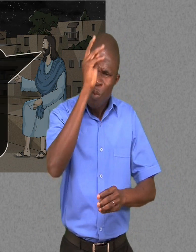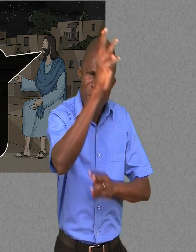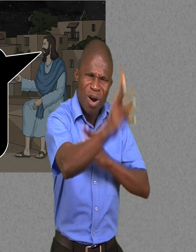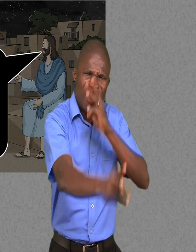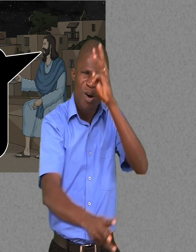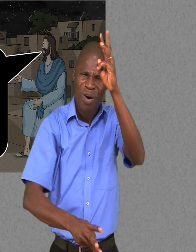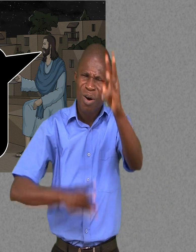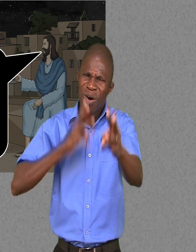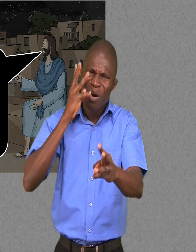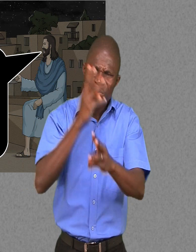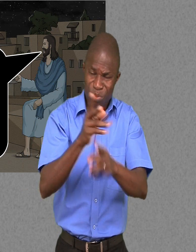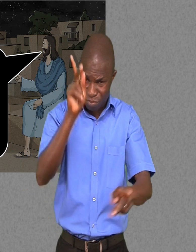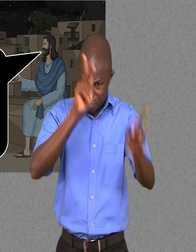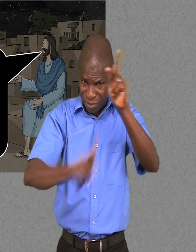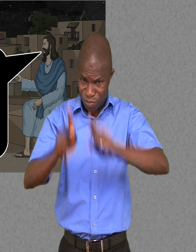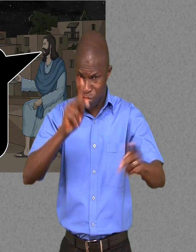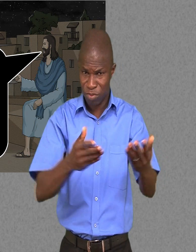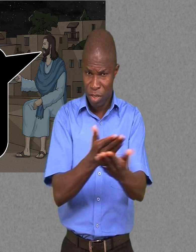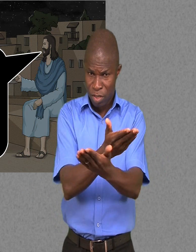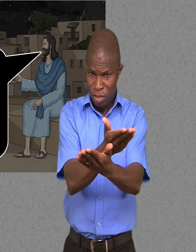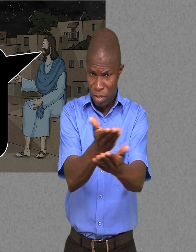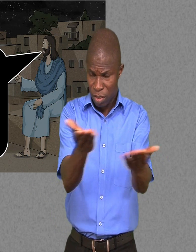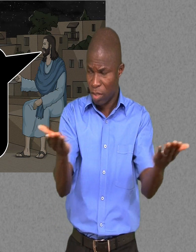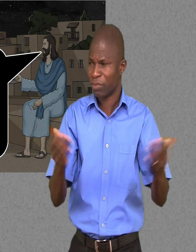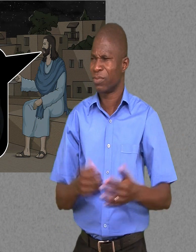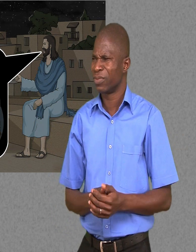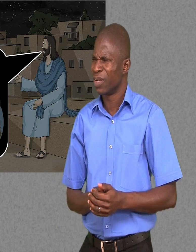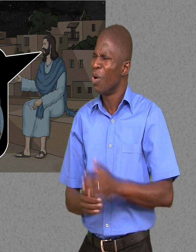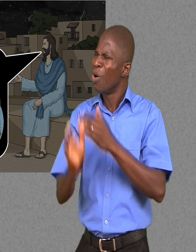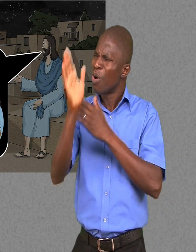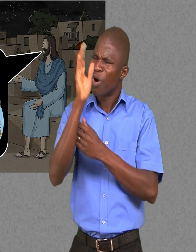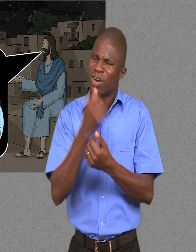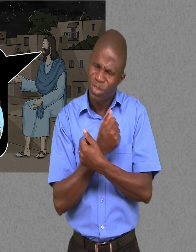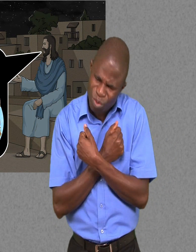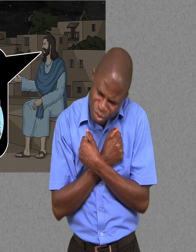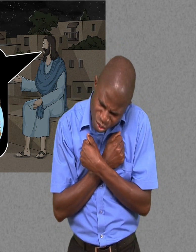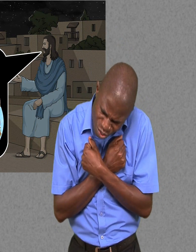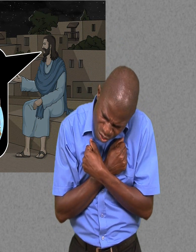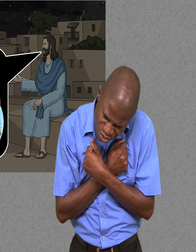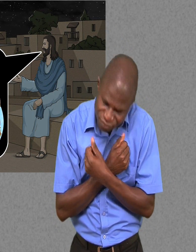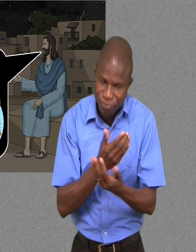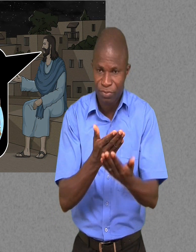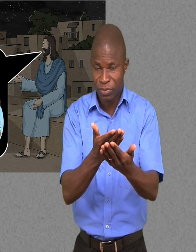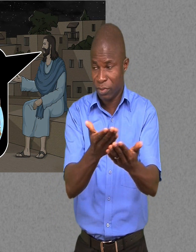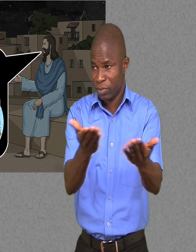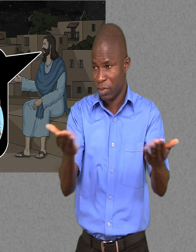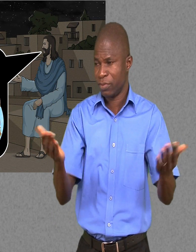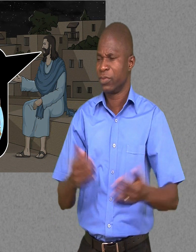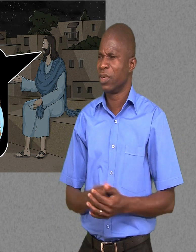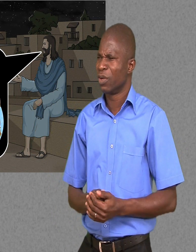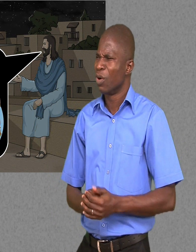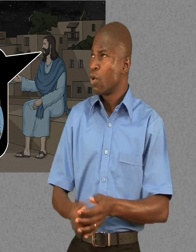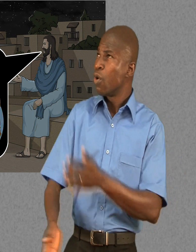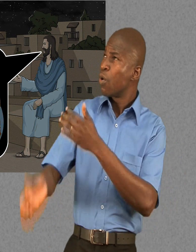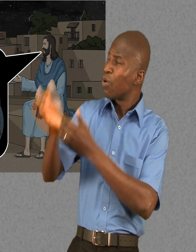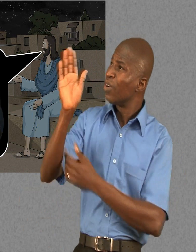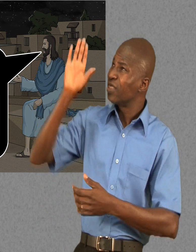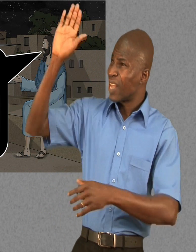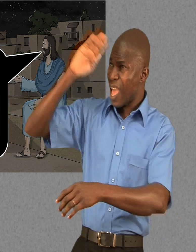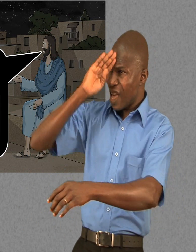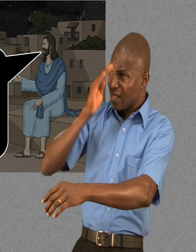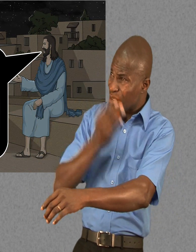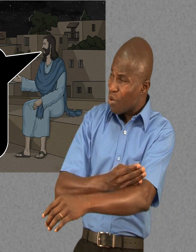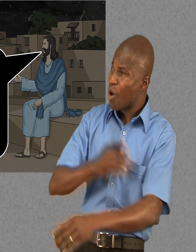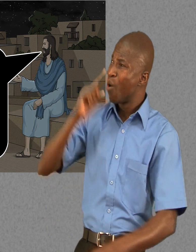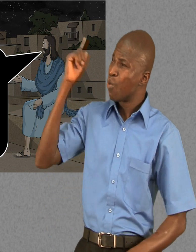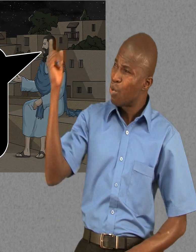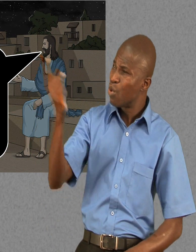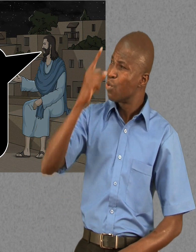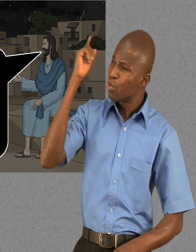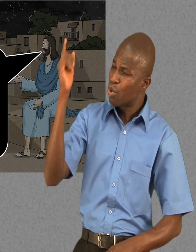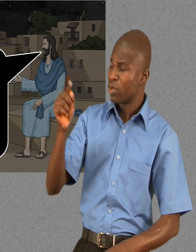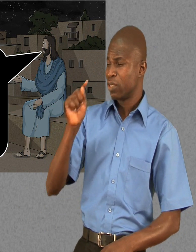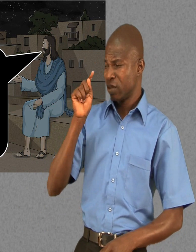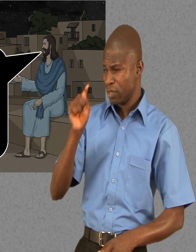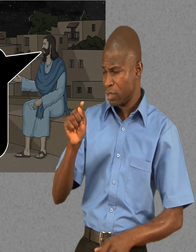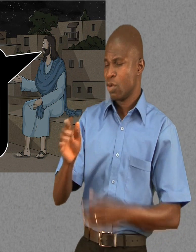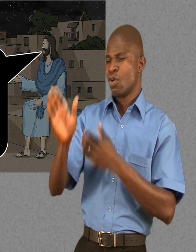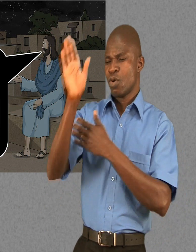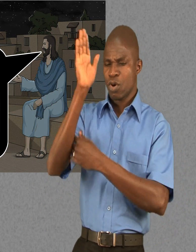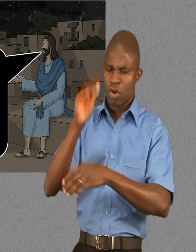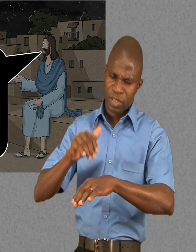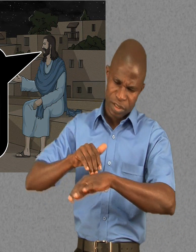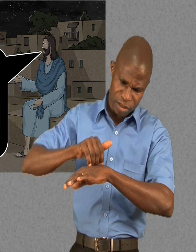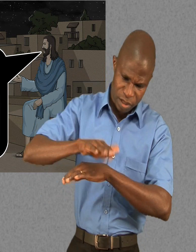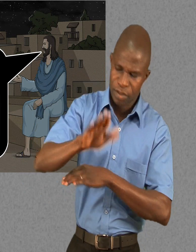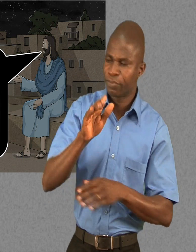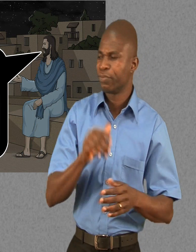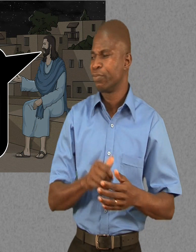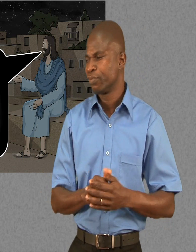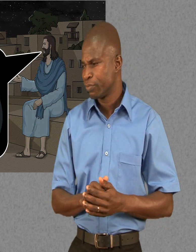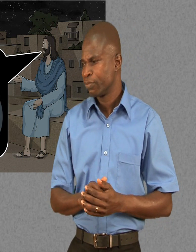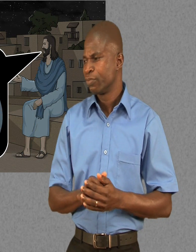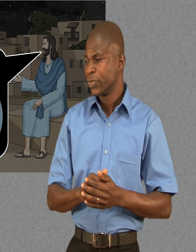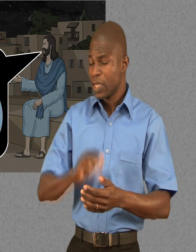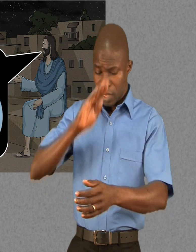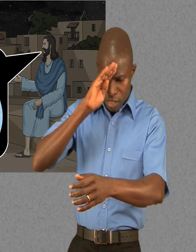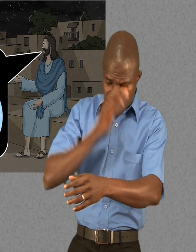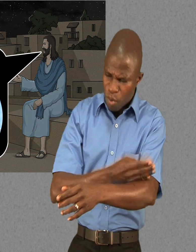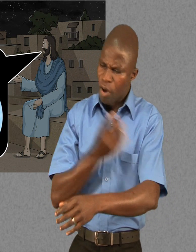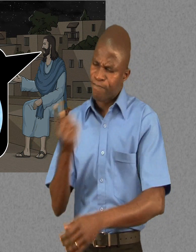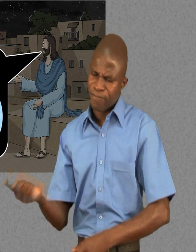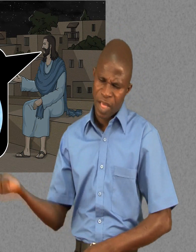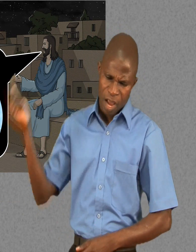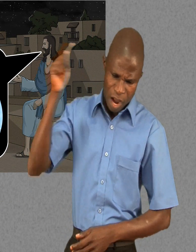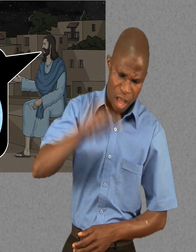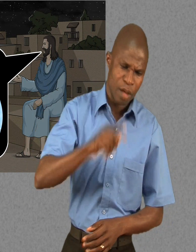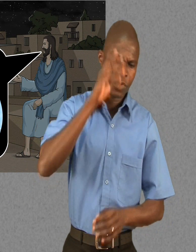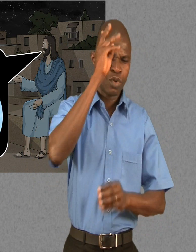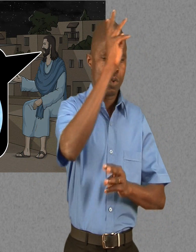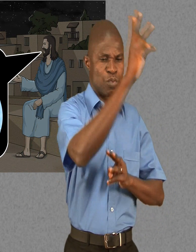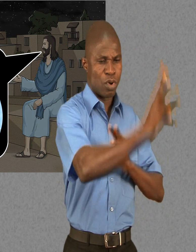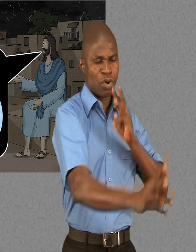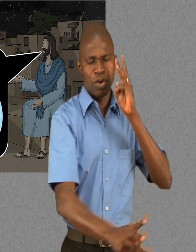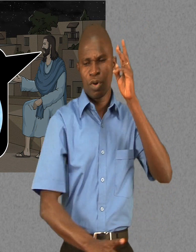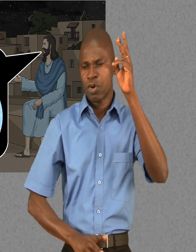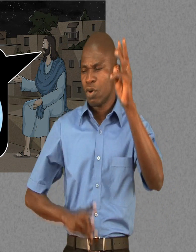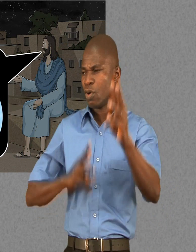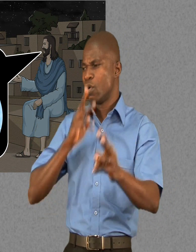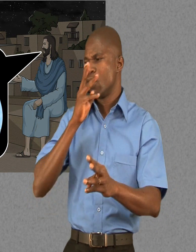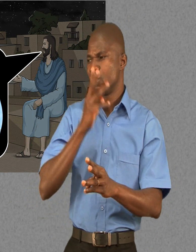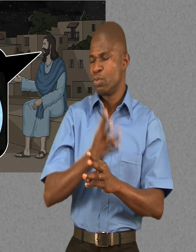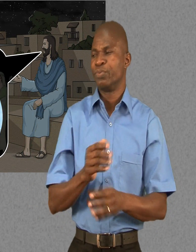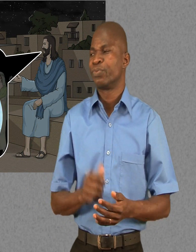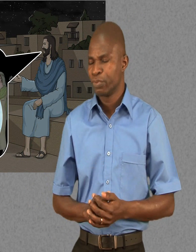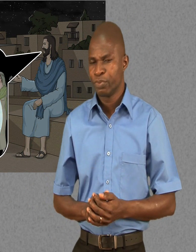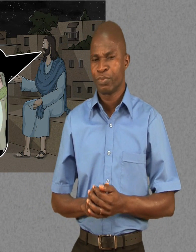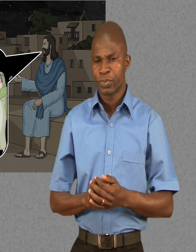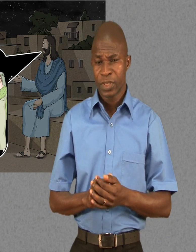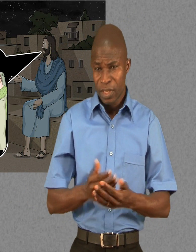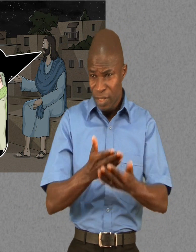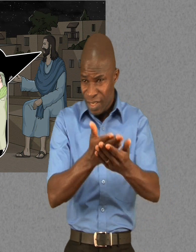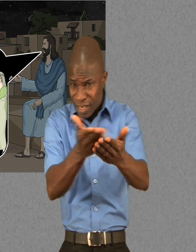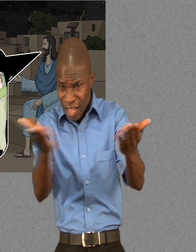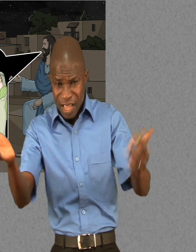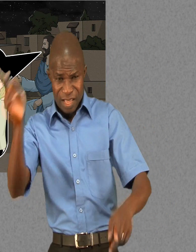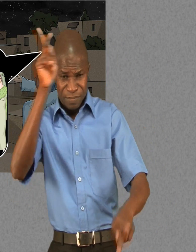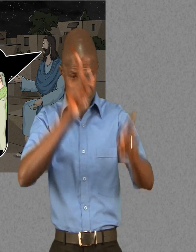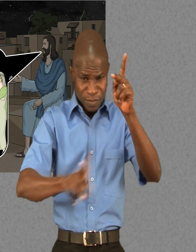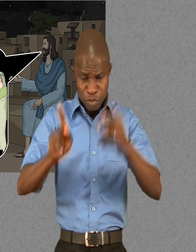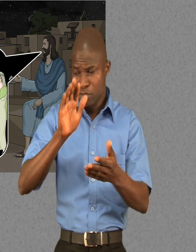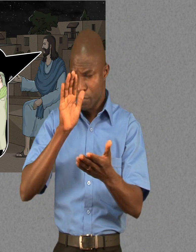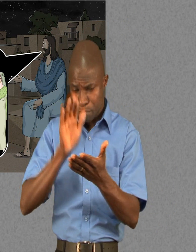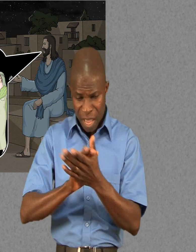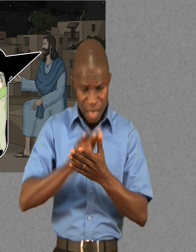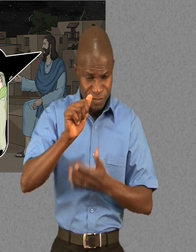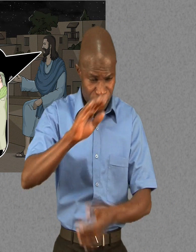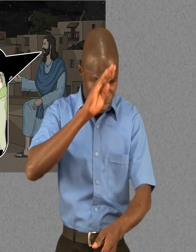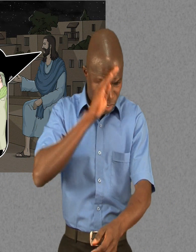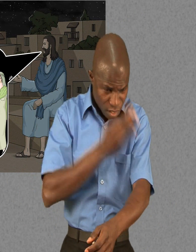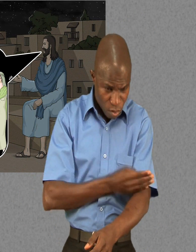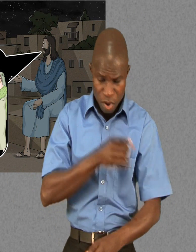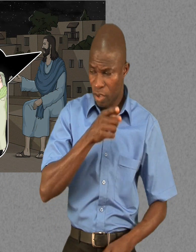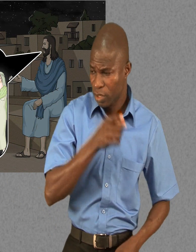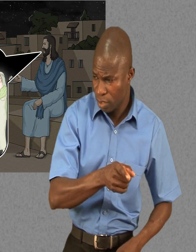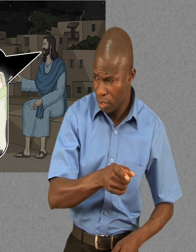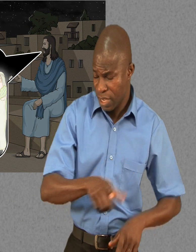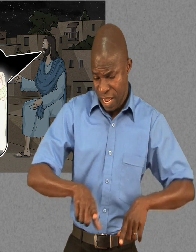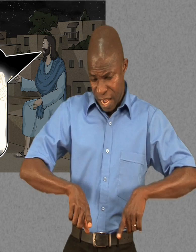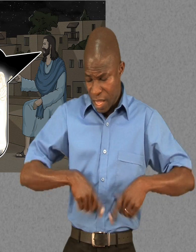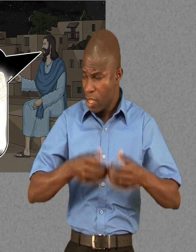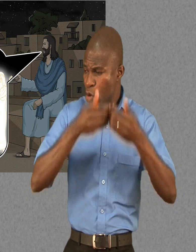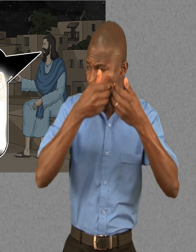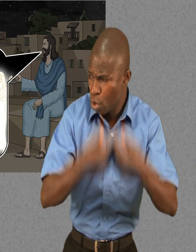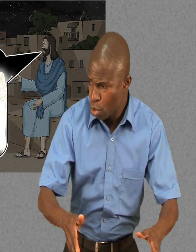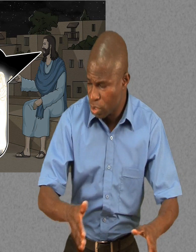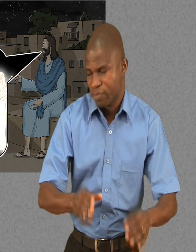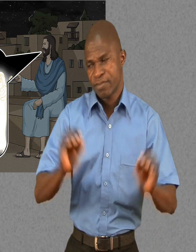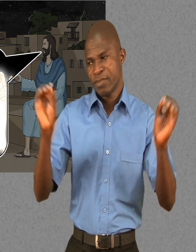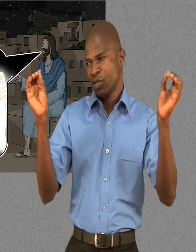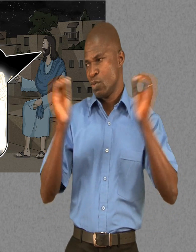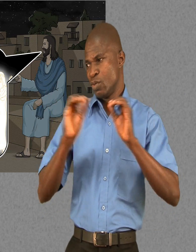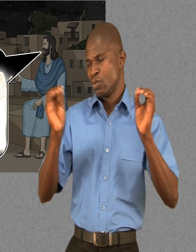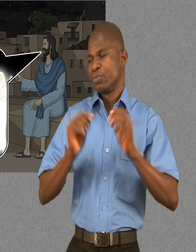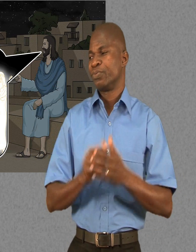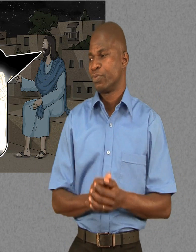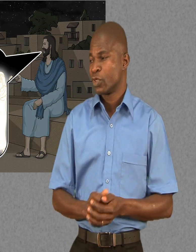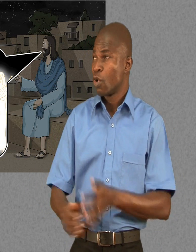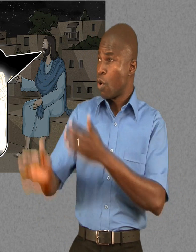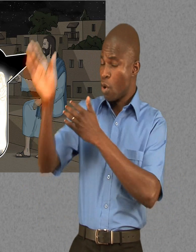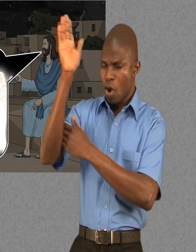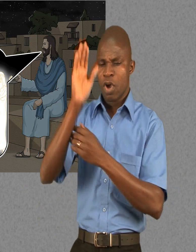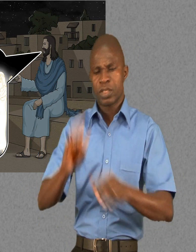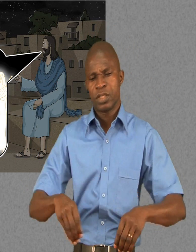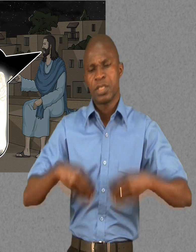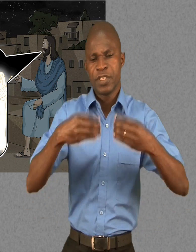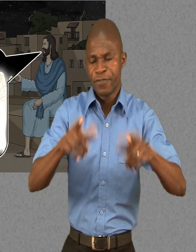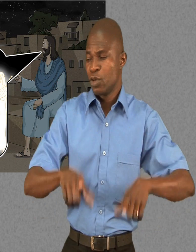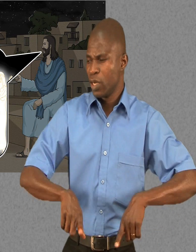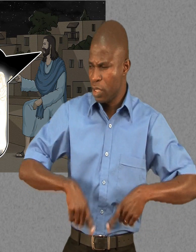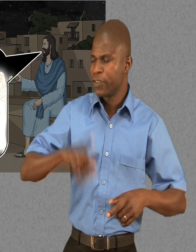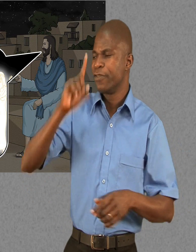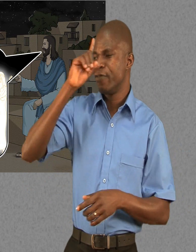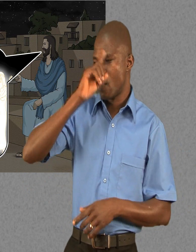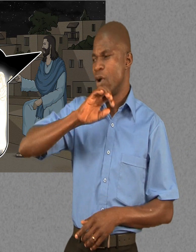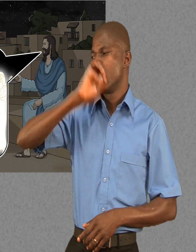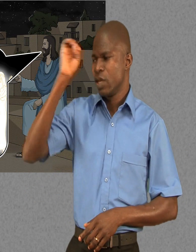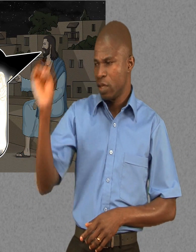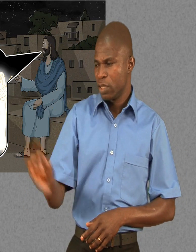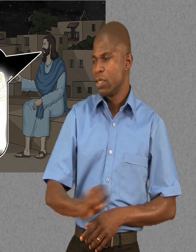For God so loved the world that He gave His one and only Son, that everyone who believes in Him shall not perish but have eternal life.